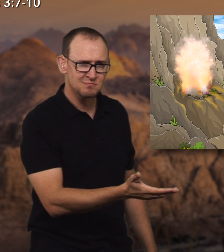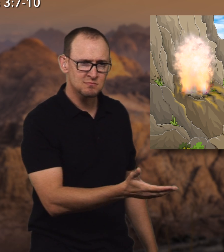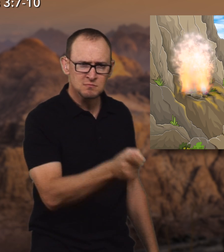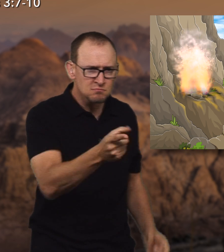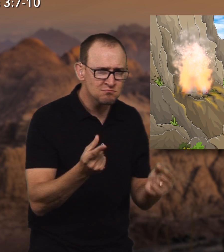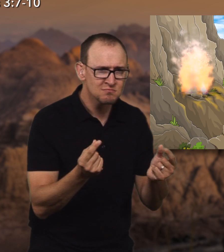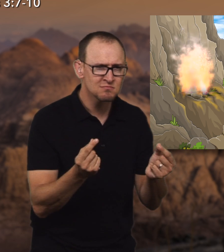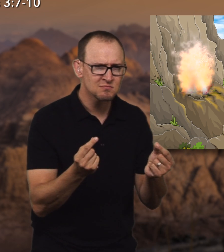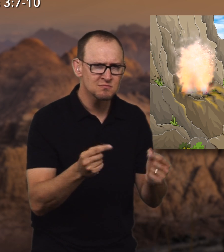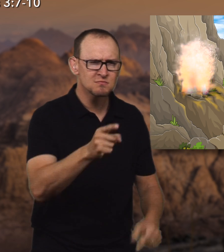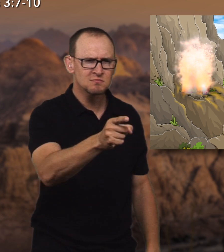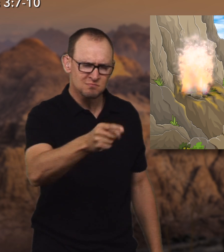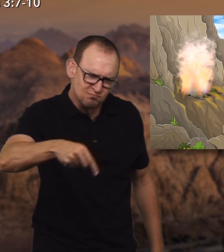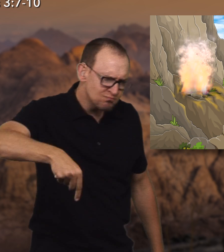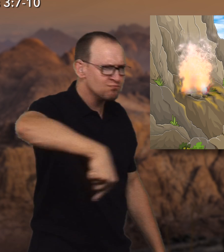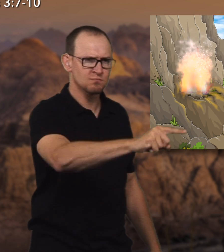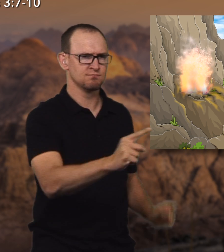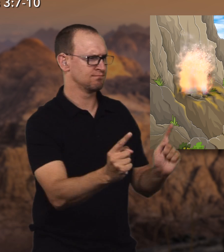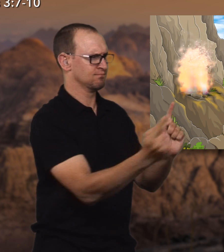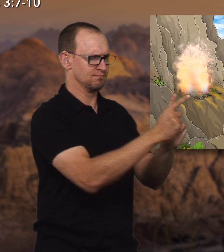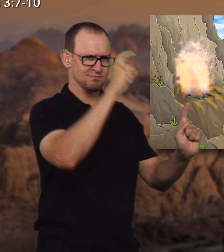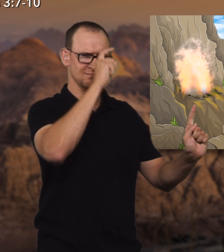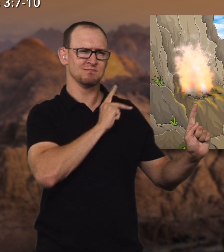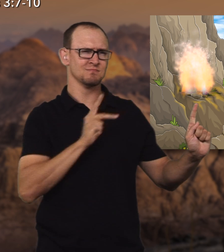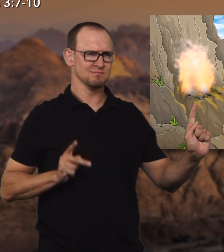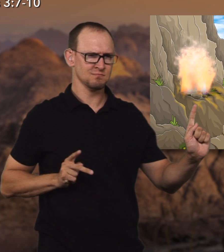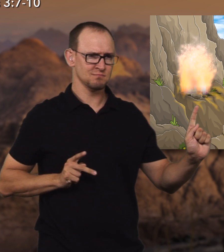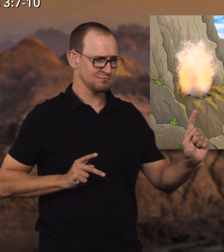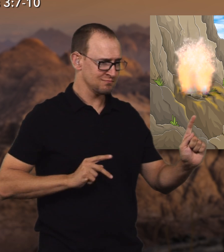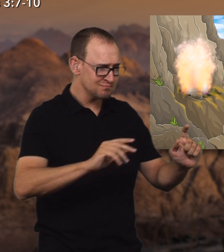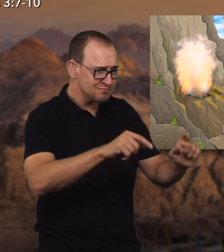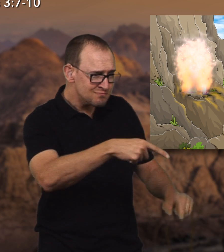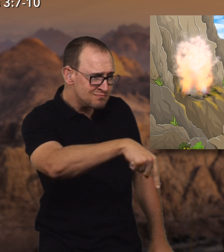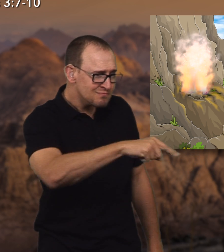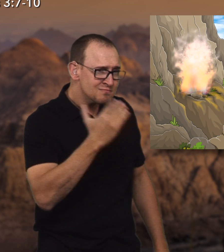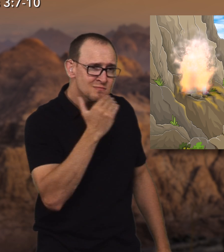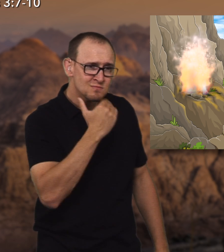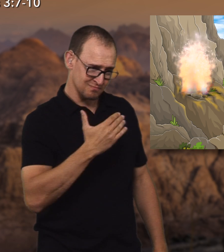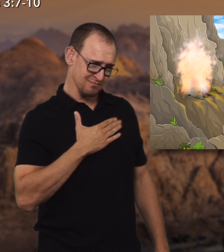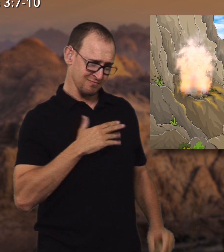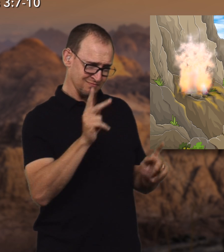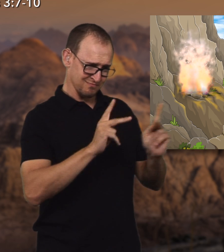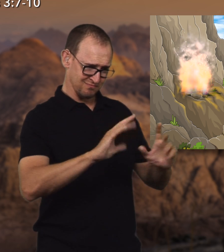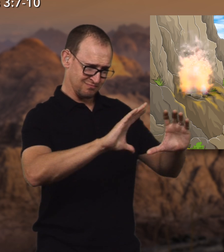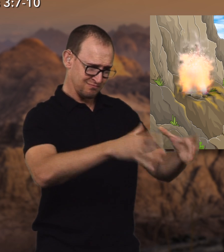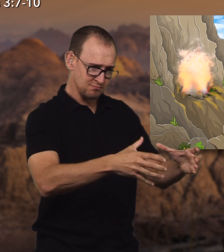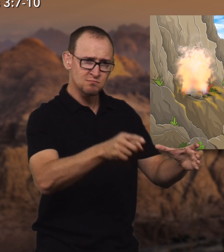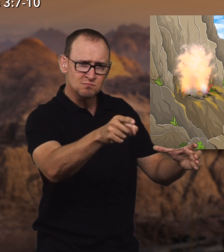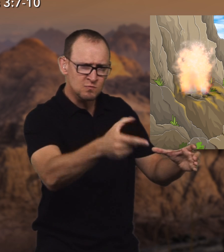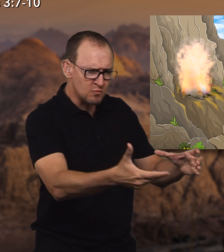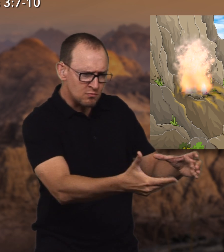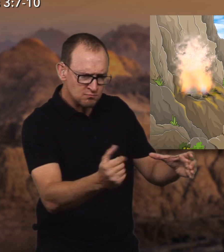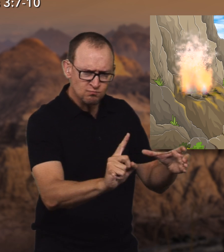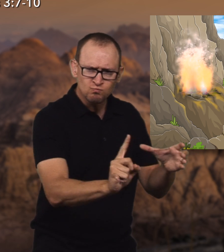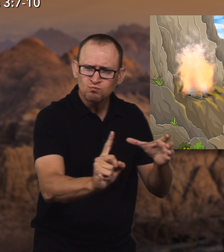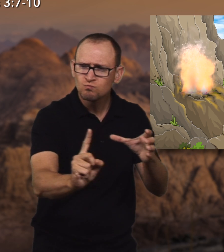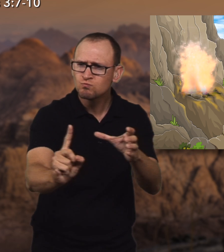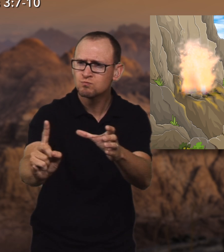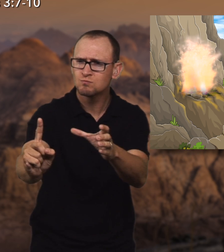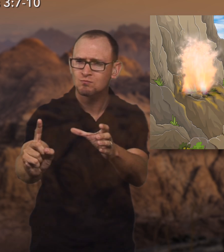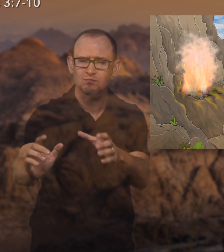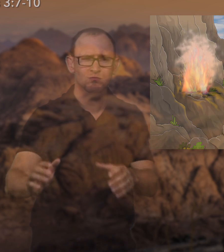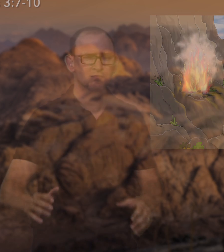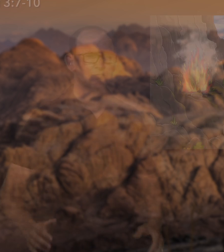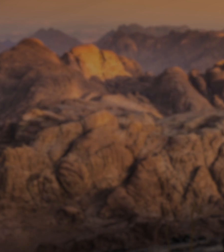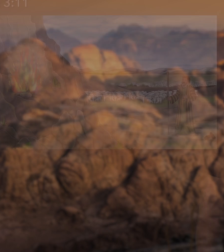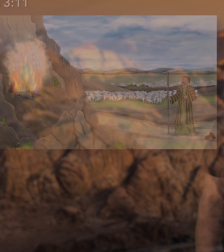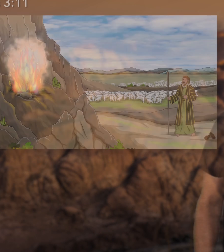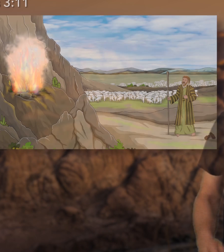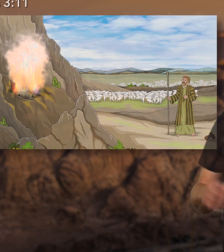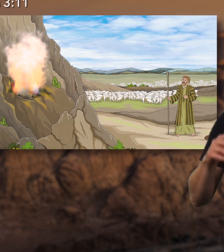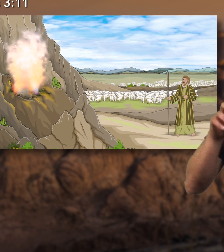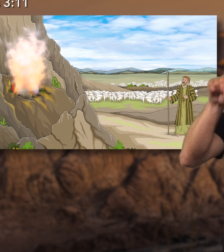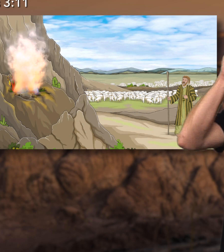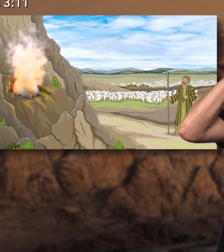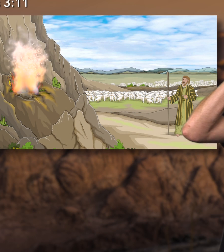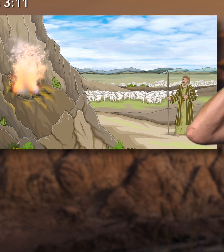I am sending you to Pharaoh to bring My people the Israelites out of Egypt.”